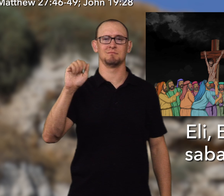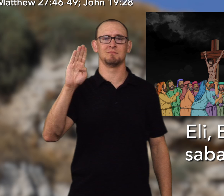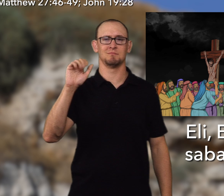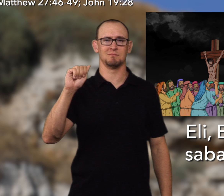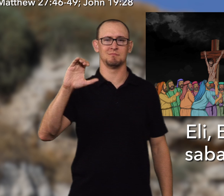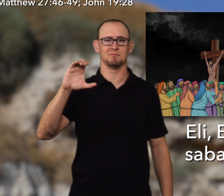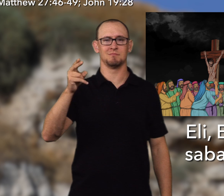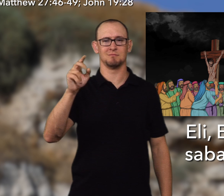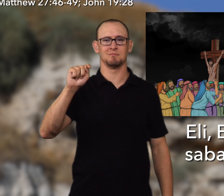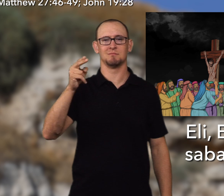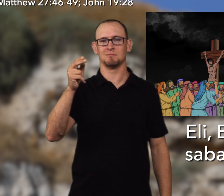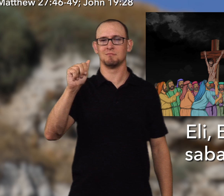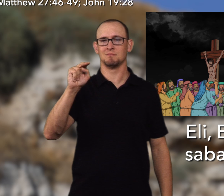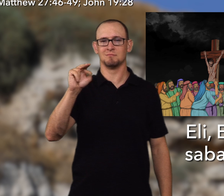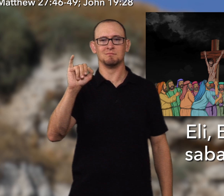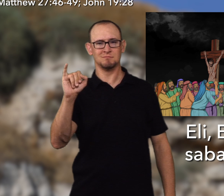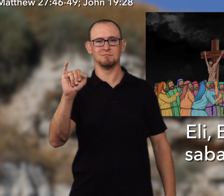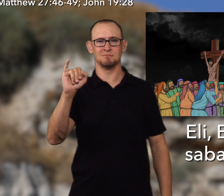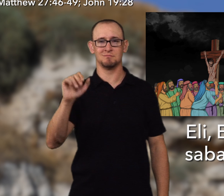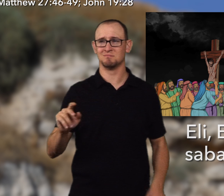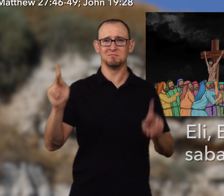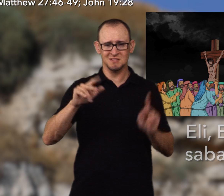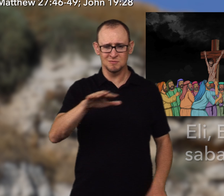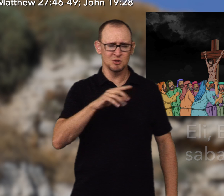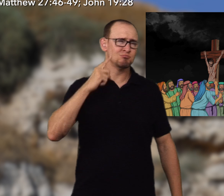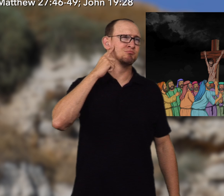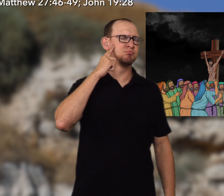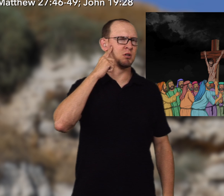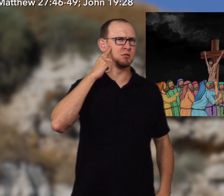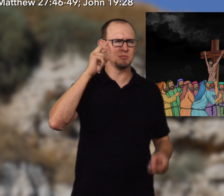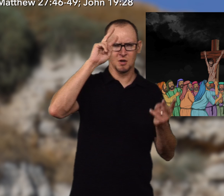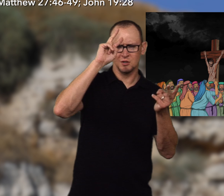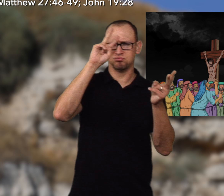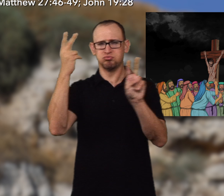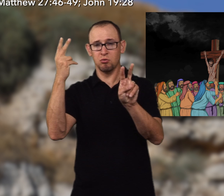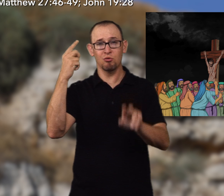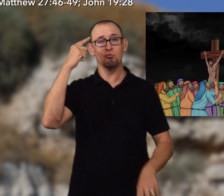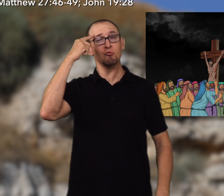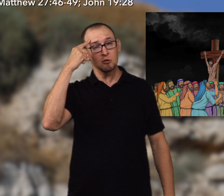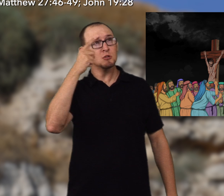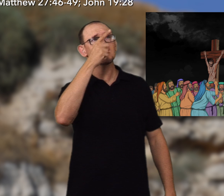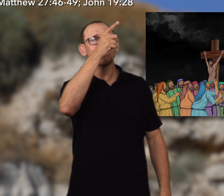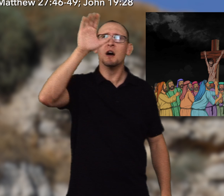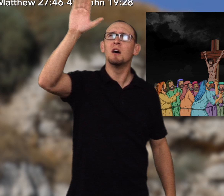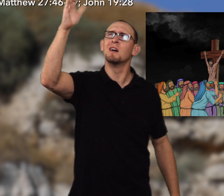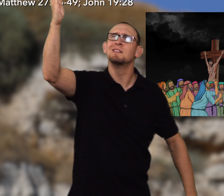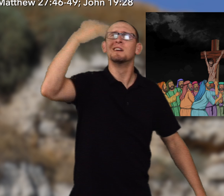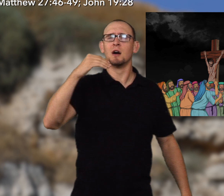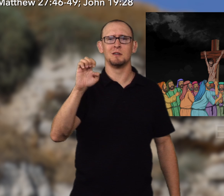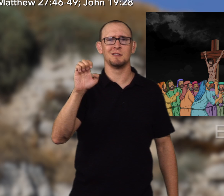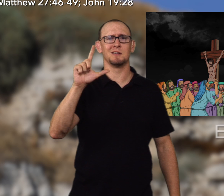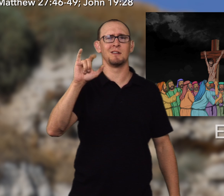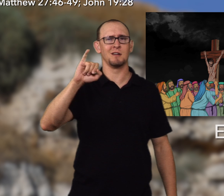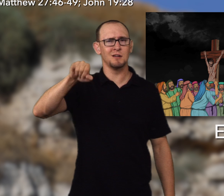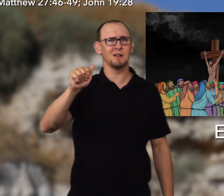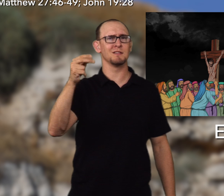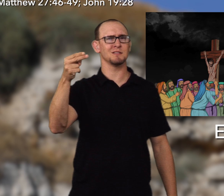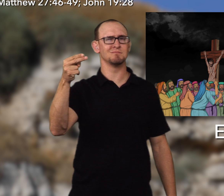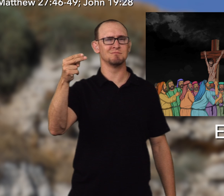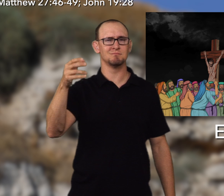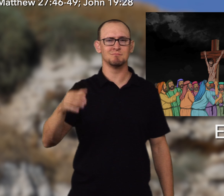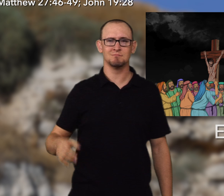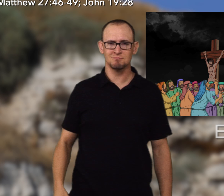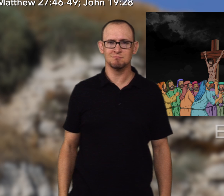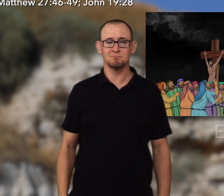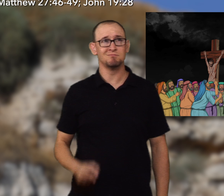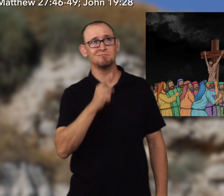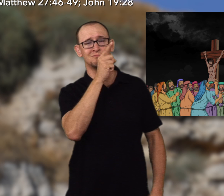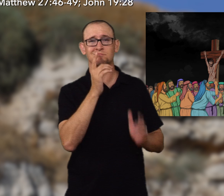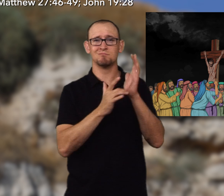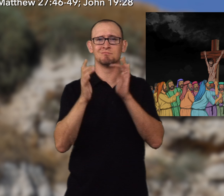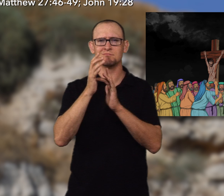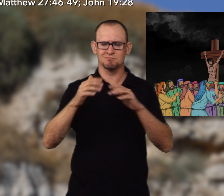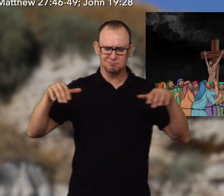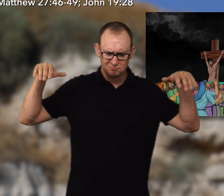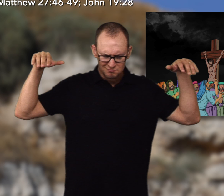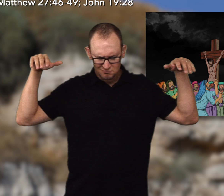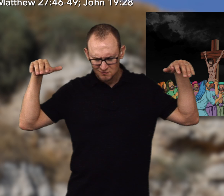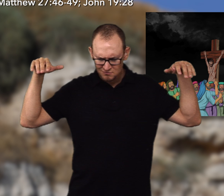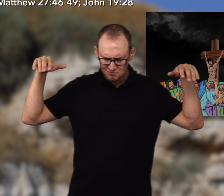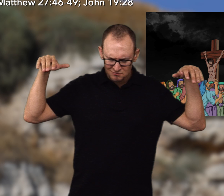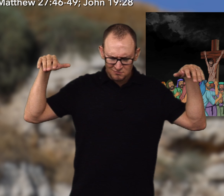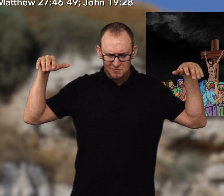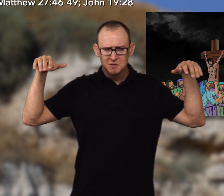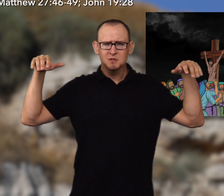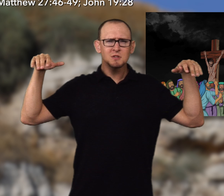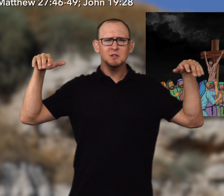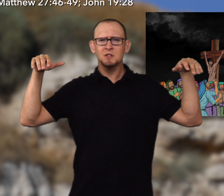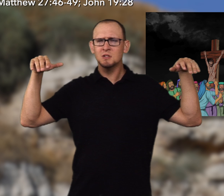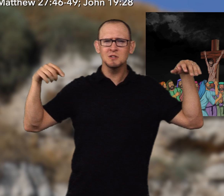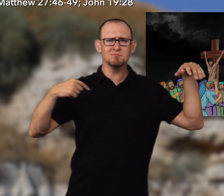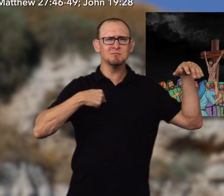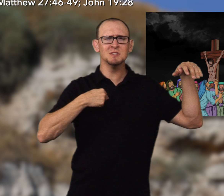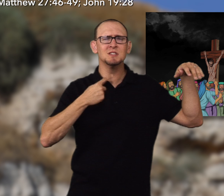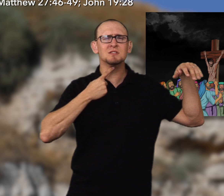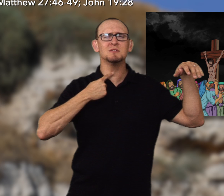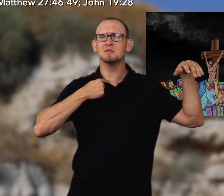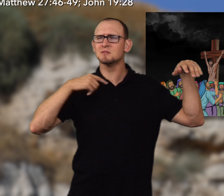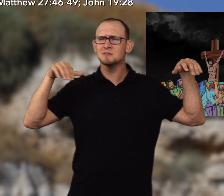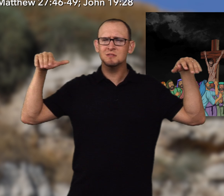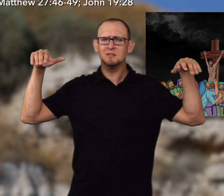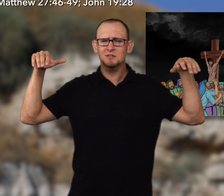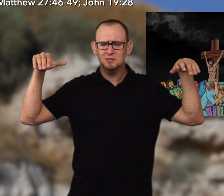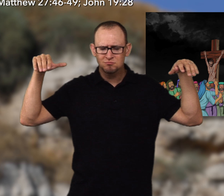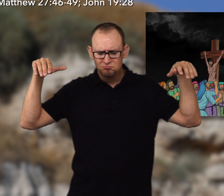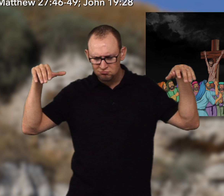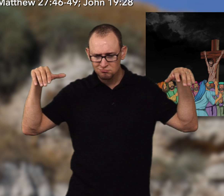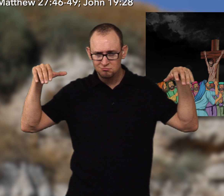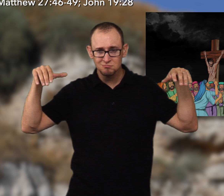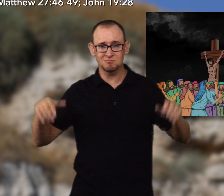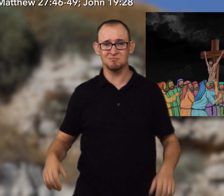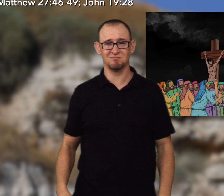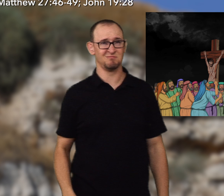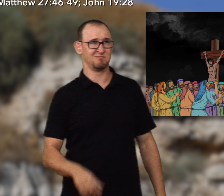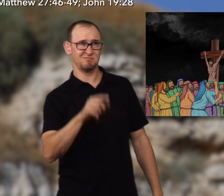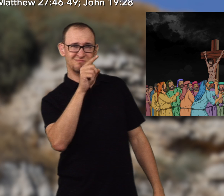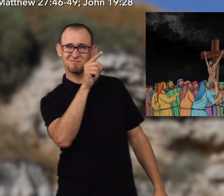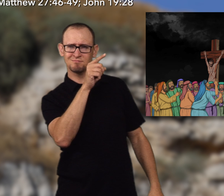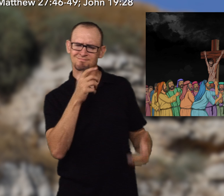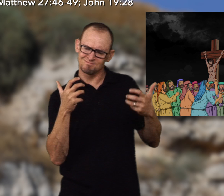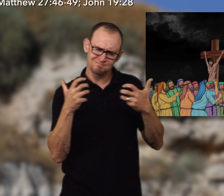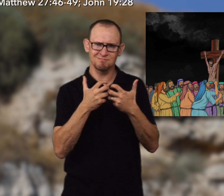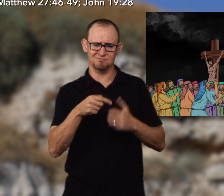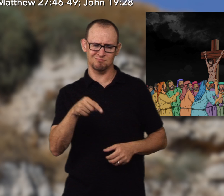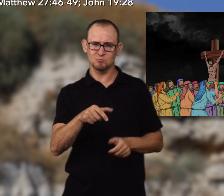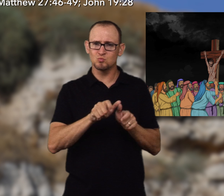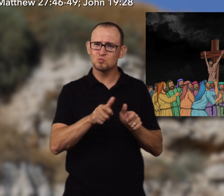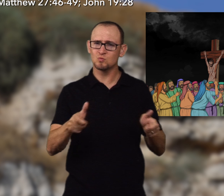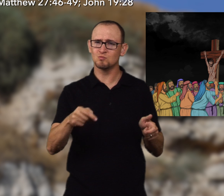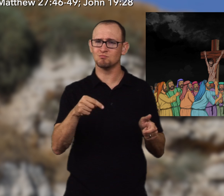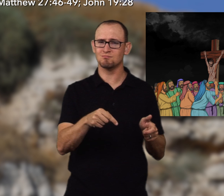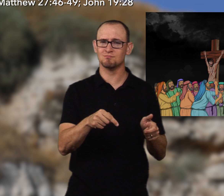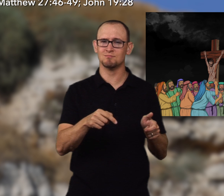When some of those standing there heard this, they said, “He is calling Elijah.” One of them quickly ran and brought a sponge.